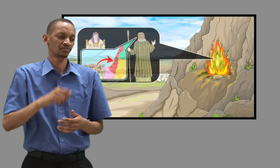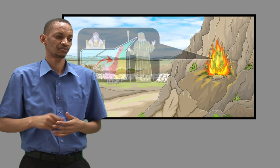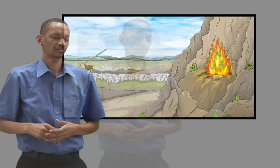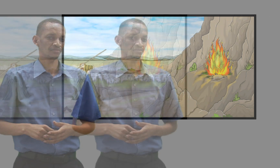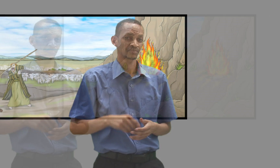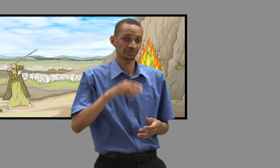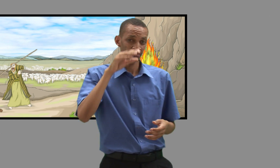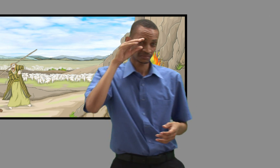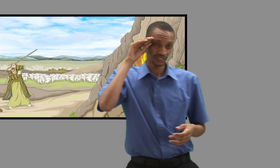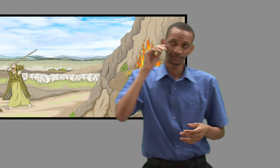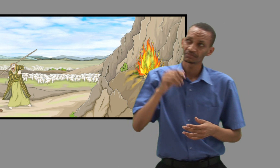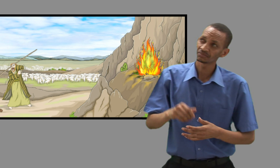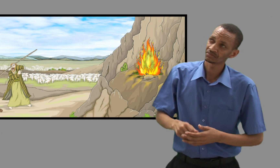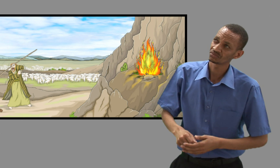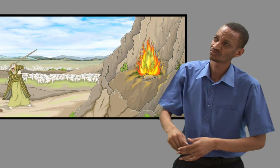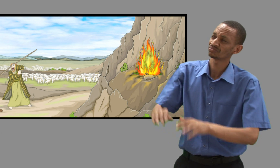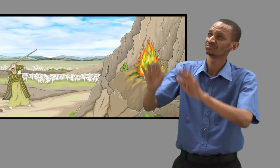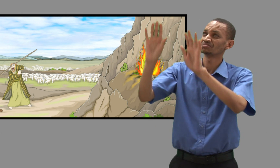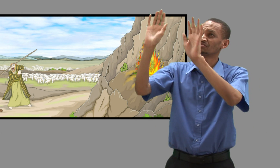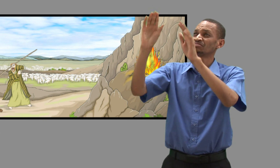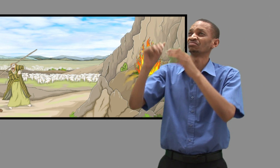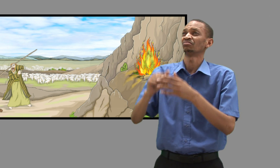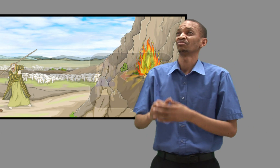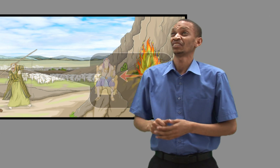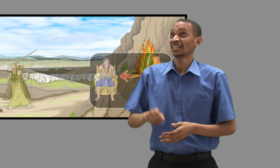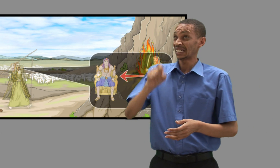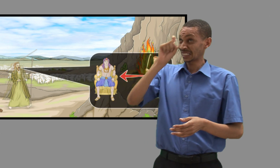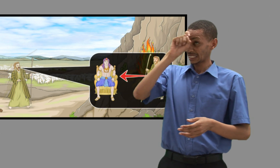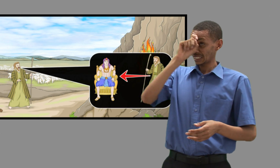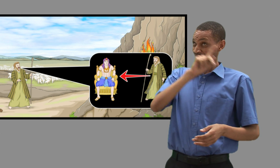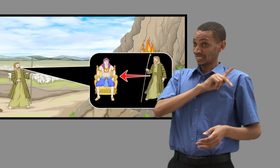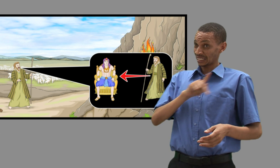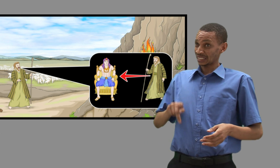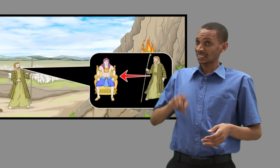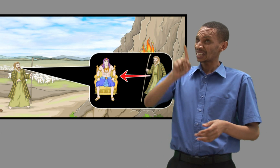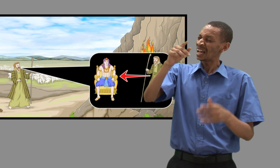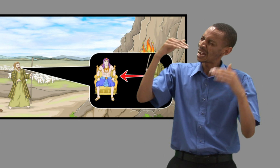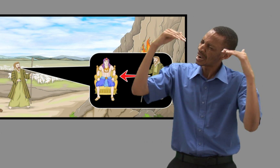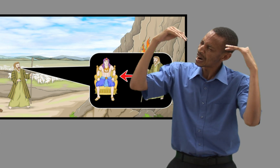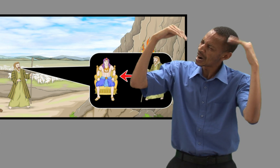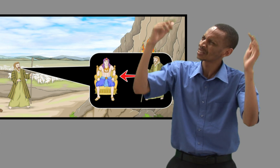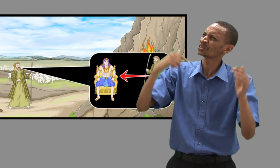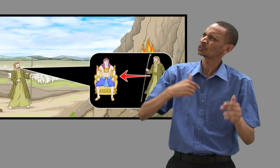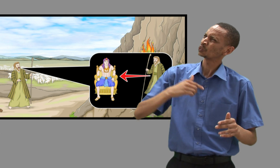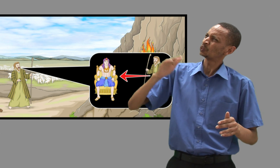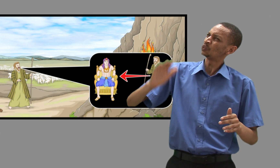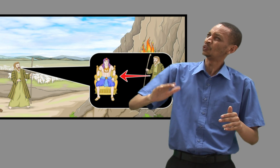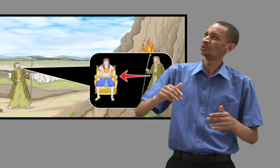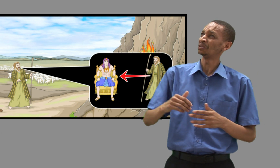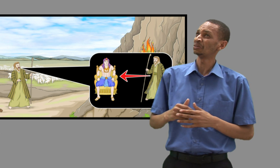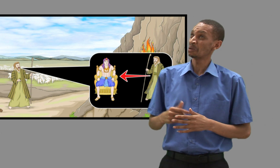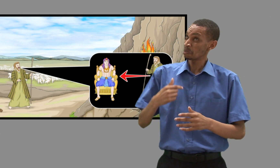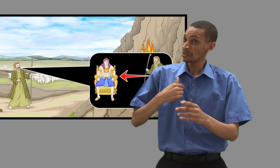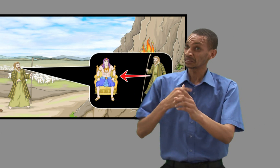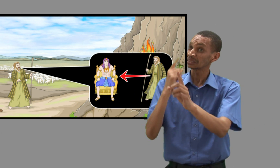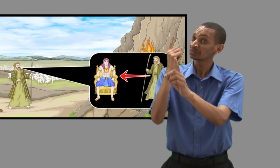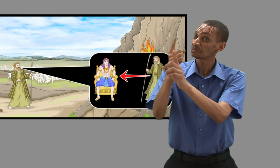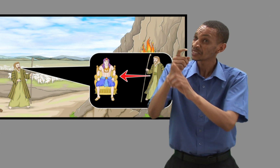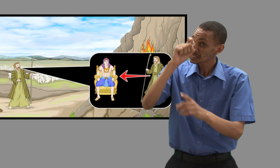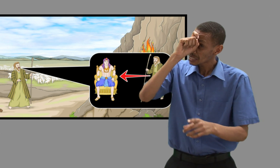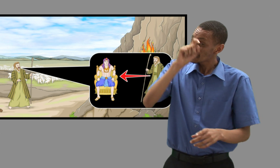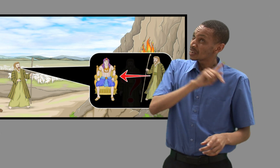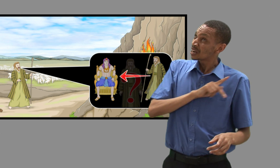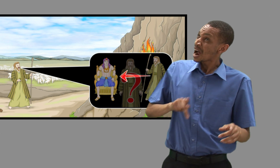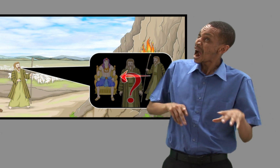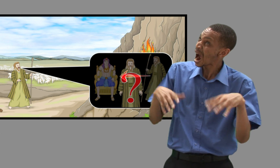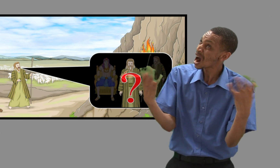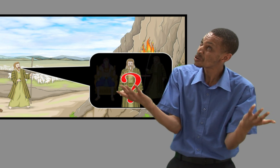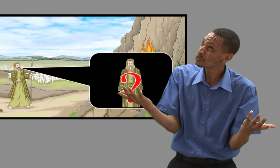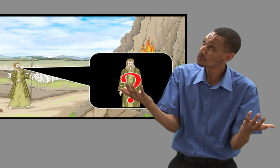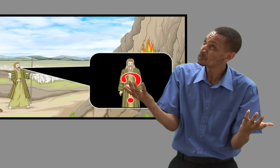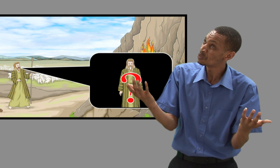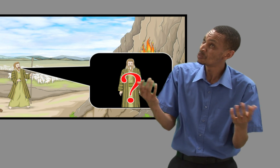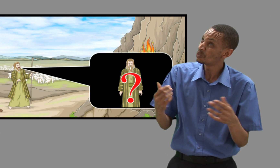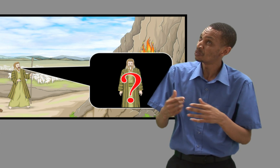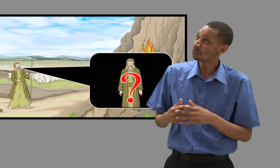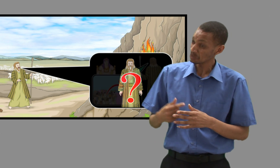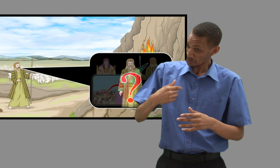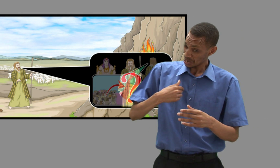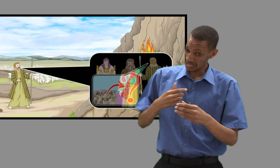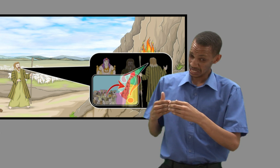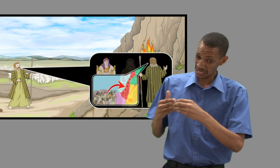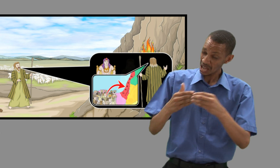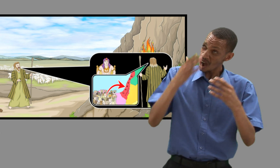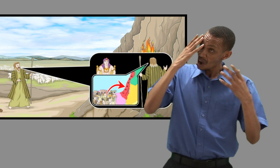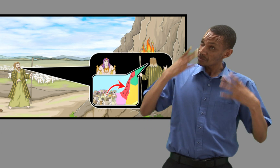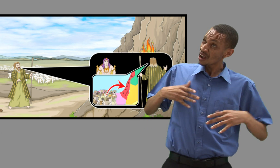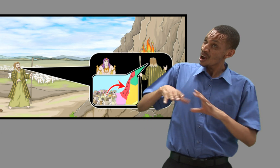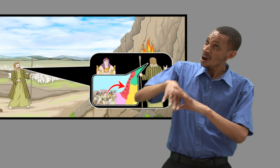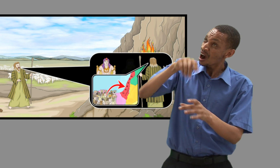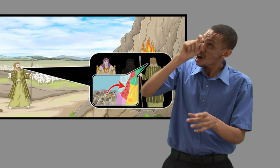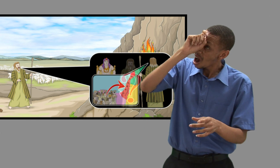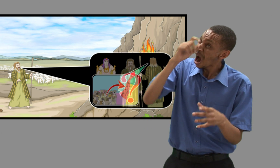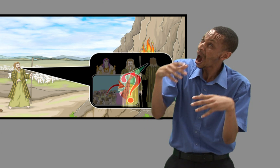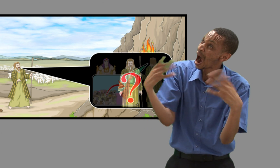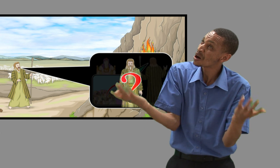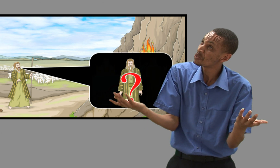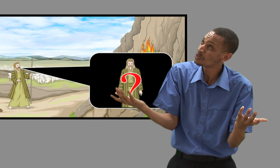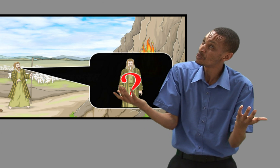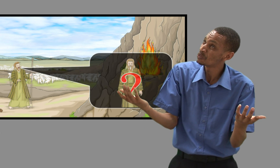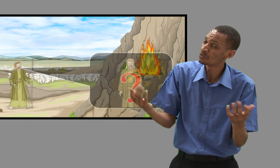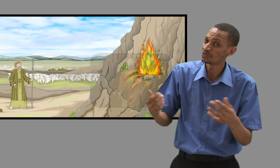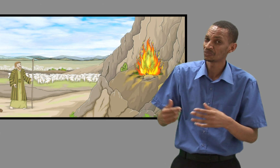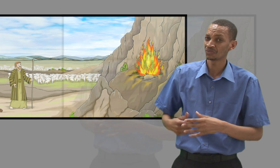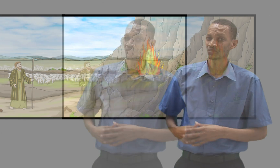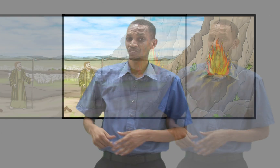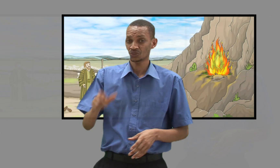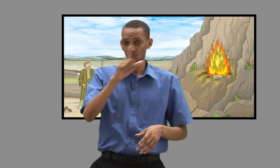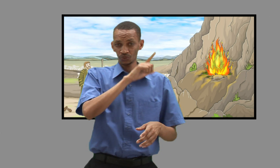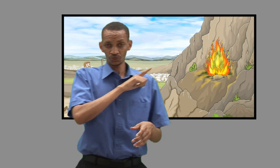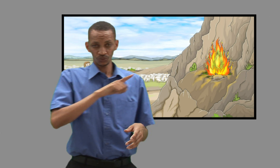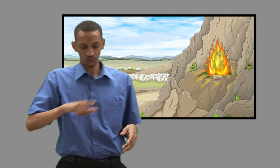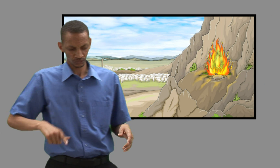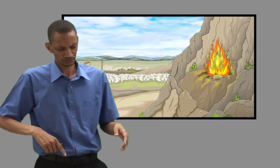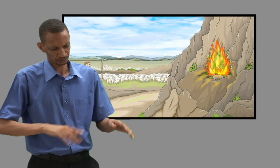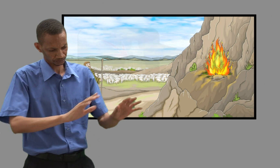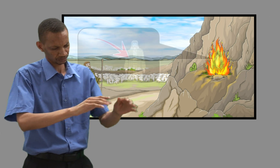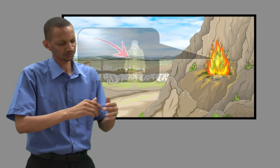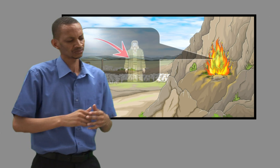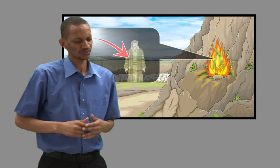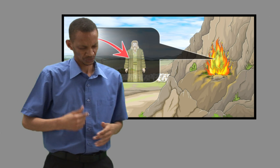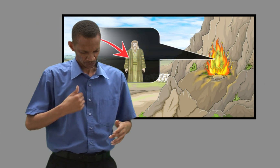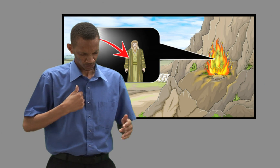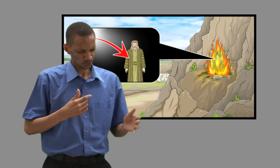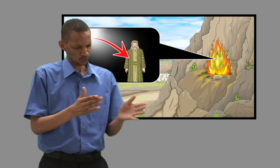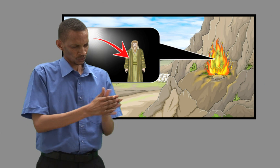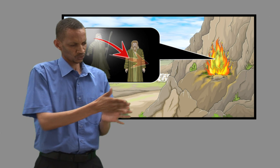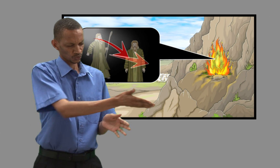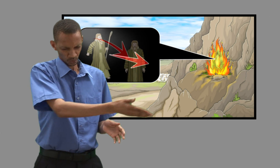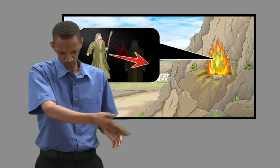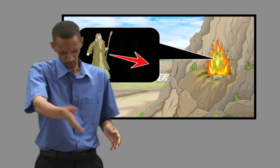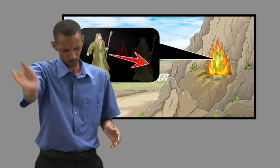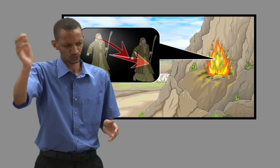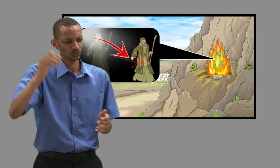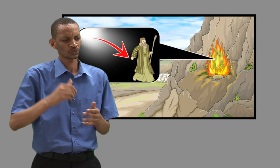But Moses asked God, “Who am I, that I should go to Pharaoh and bring the Israelites out of Egypt?”